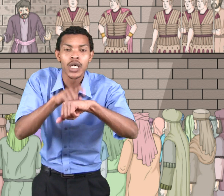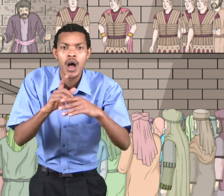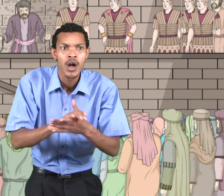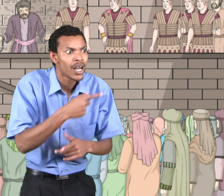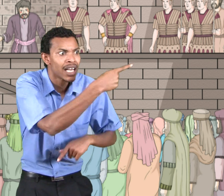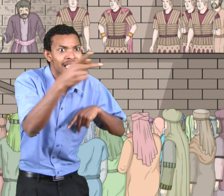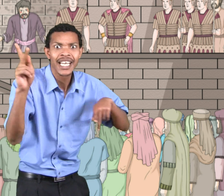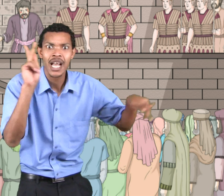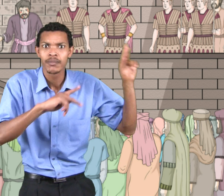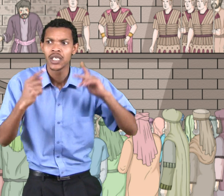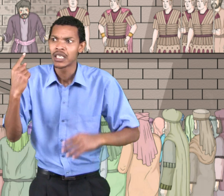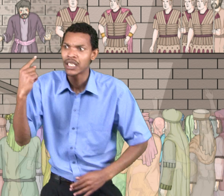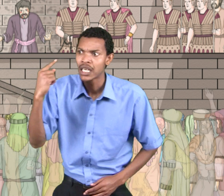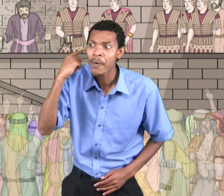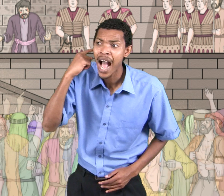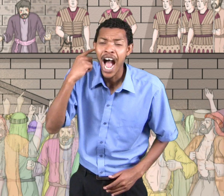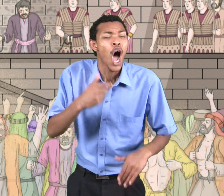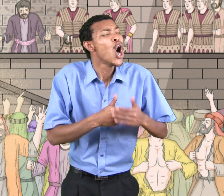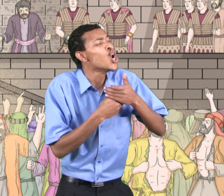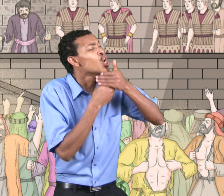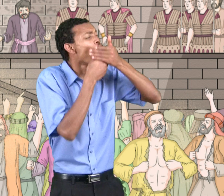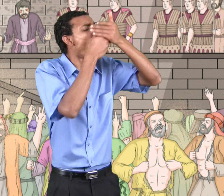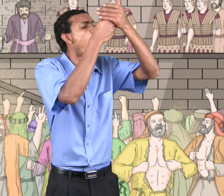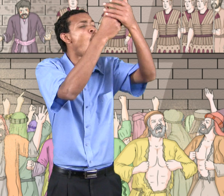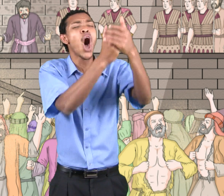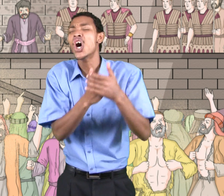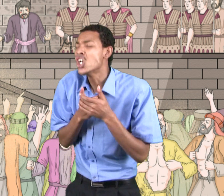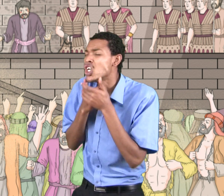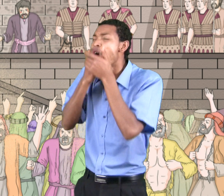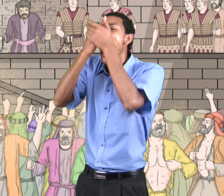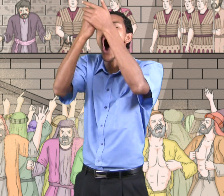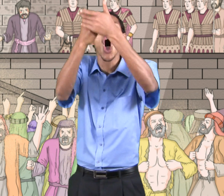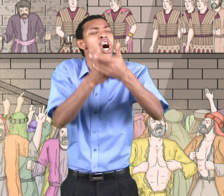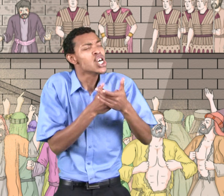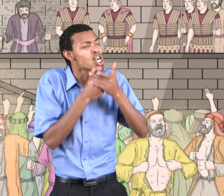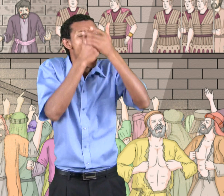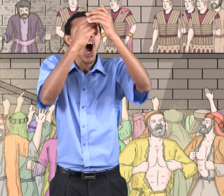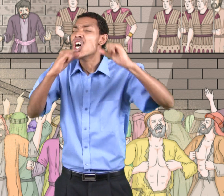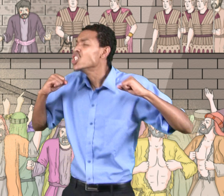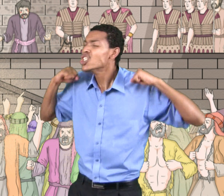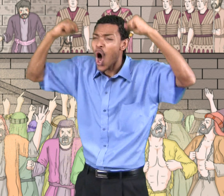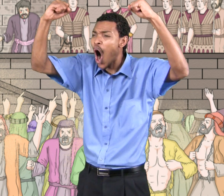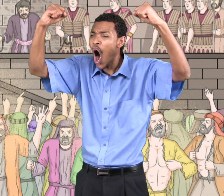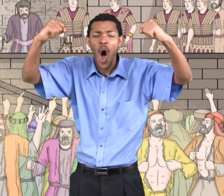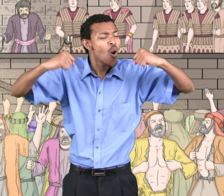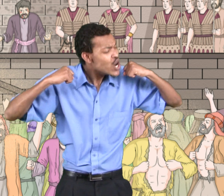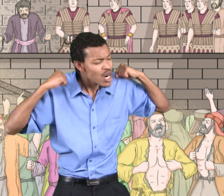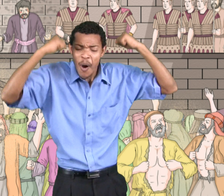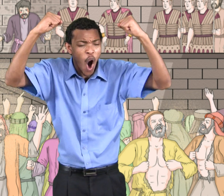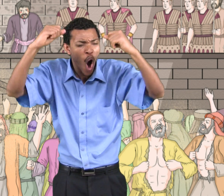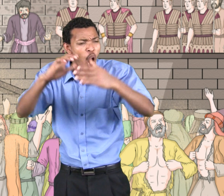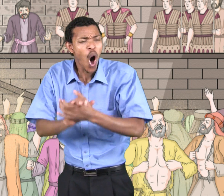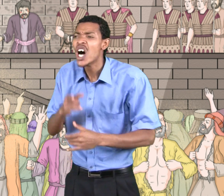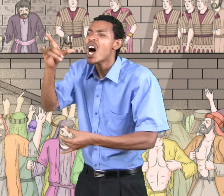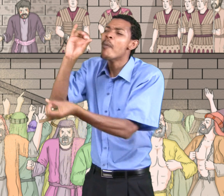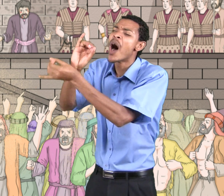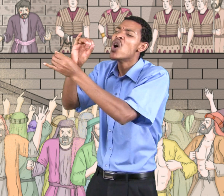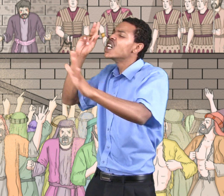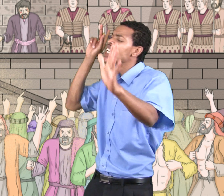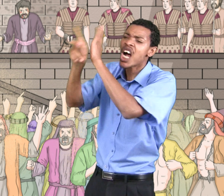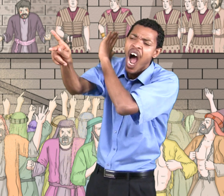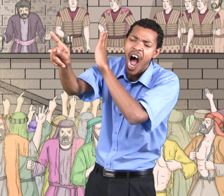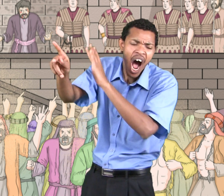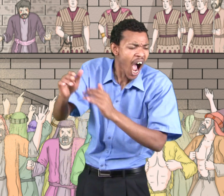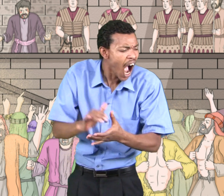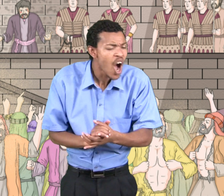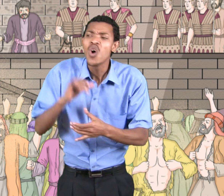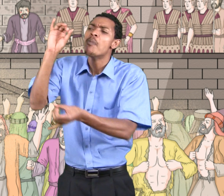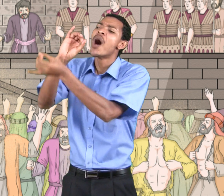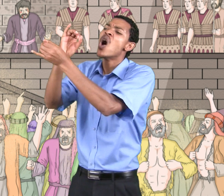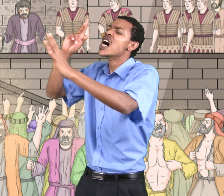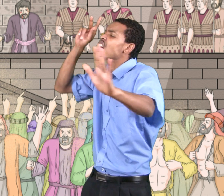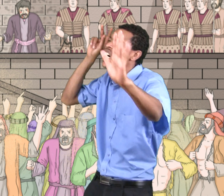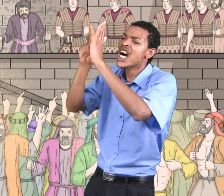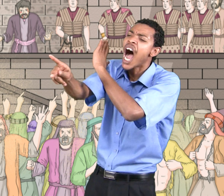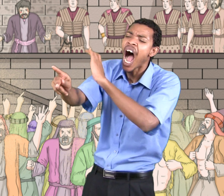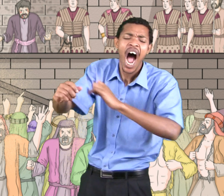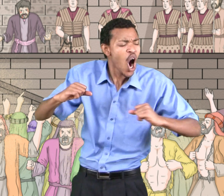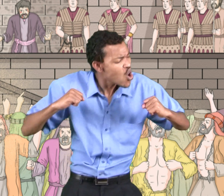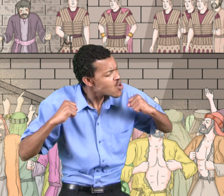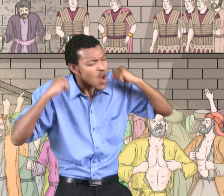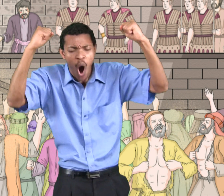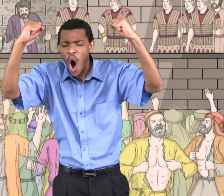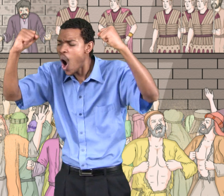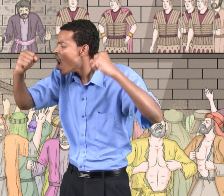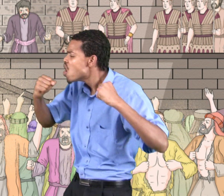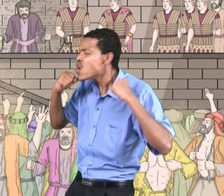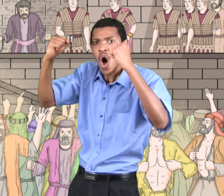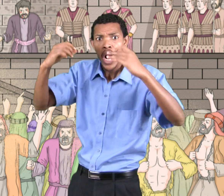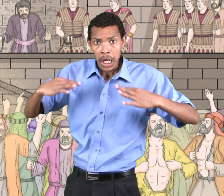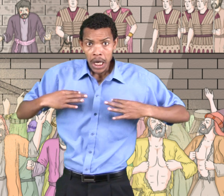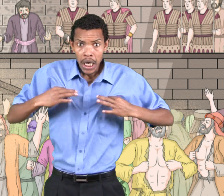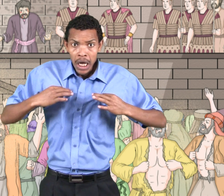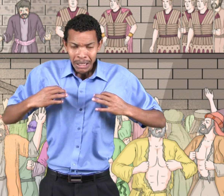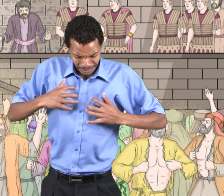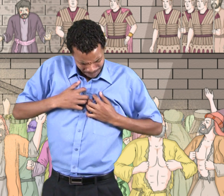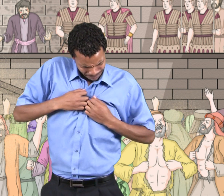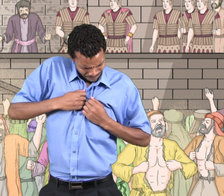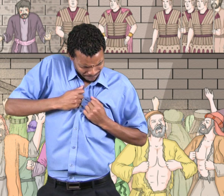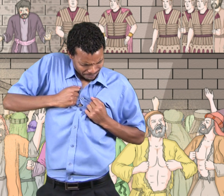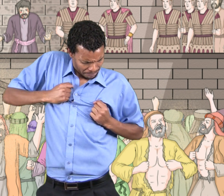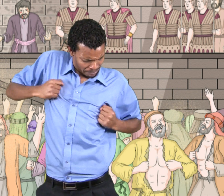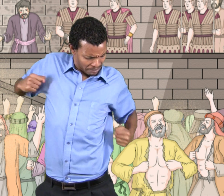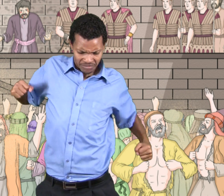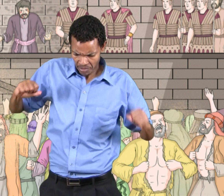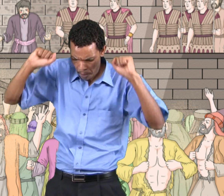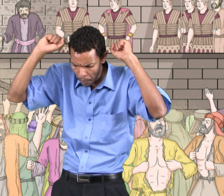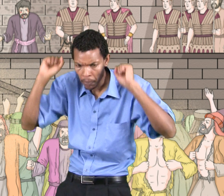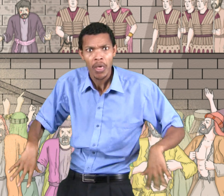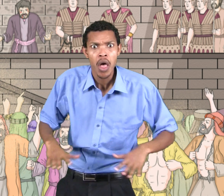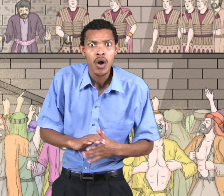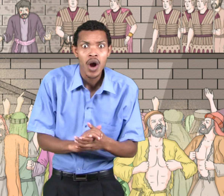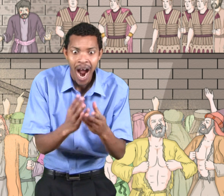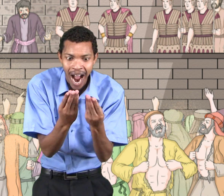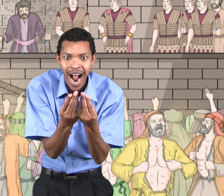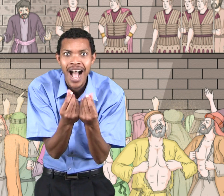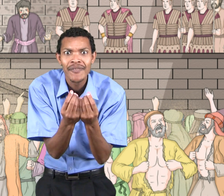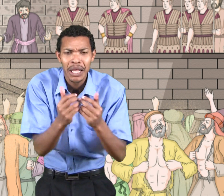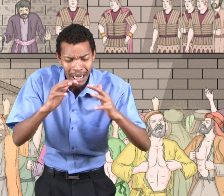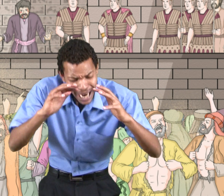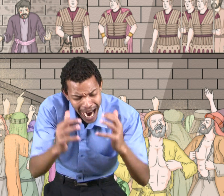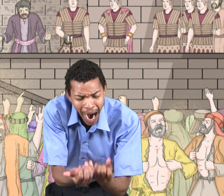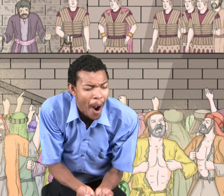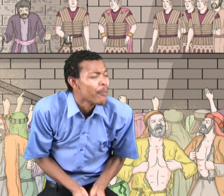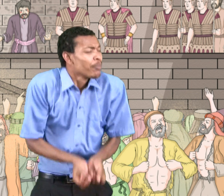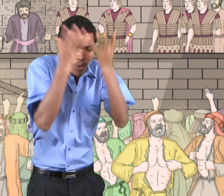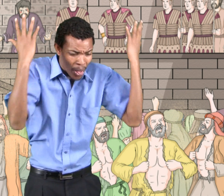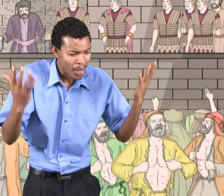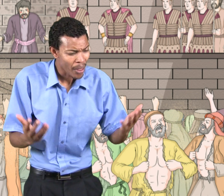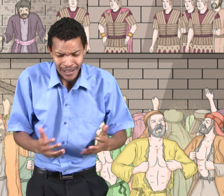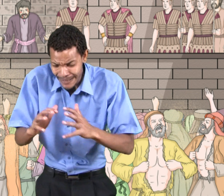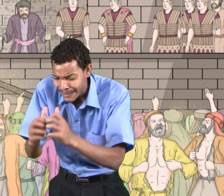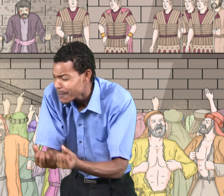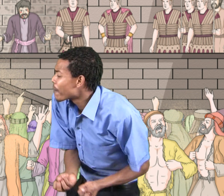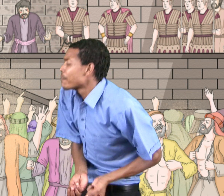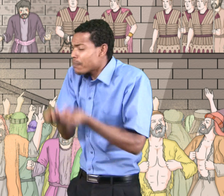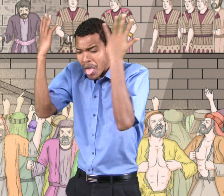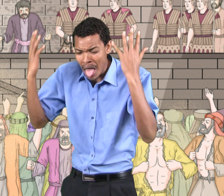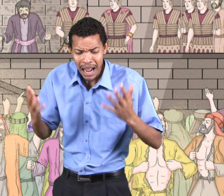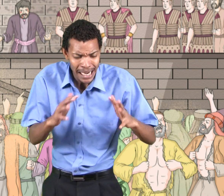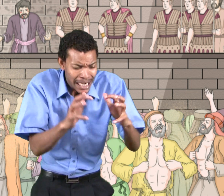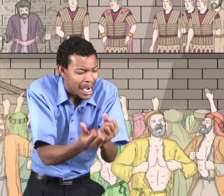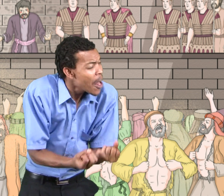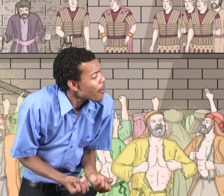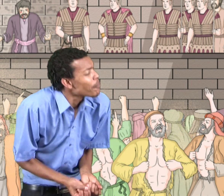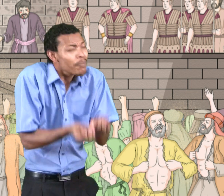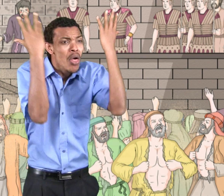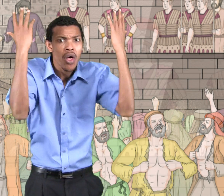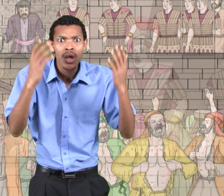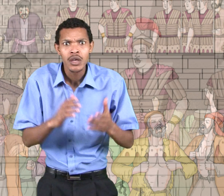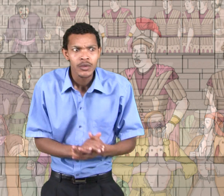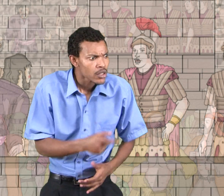Then they lifted up their voices and shouted, “Rid the earth of him! He is not fit to live!”